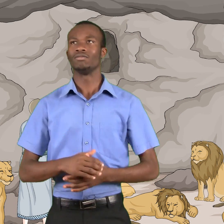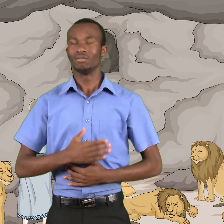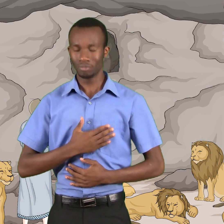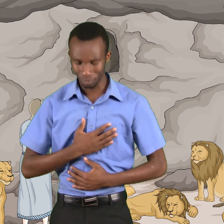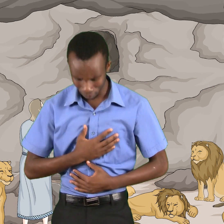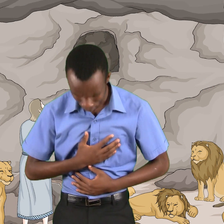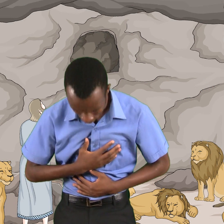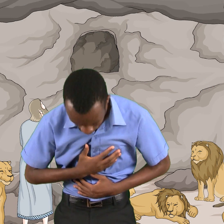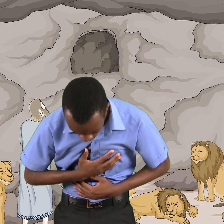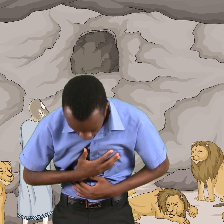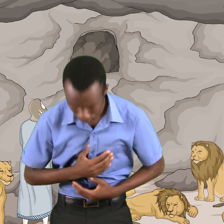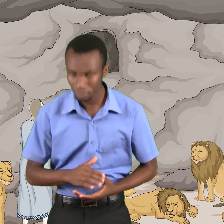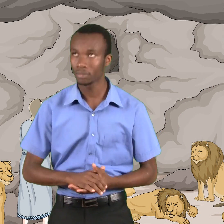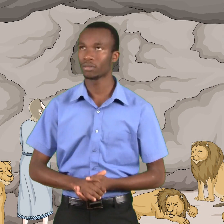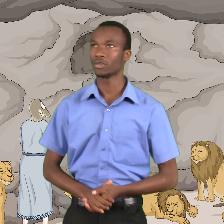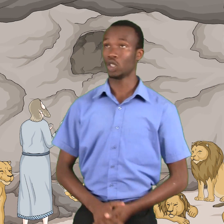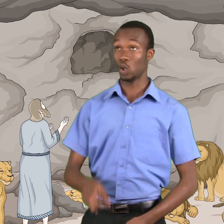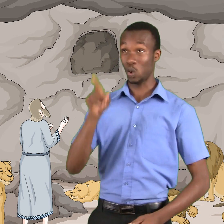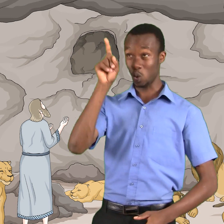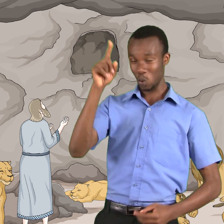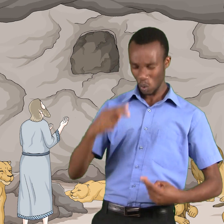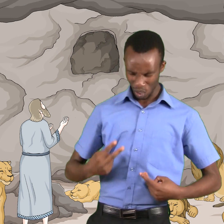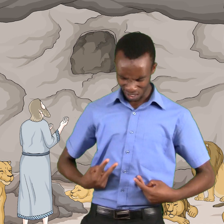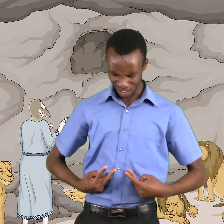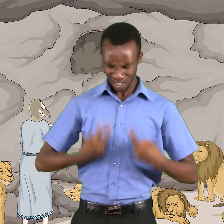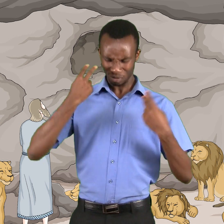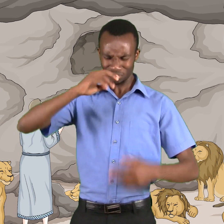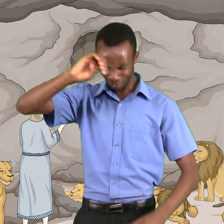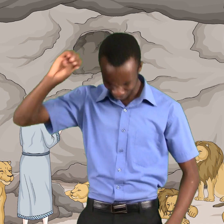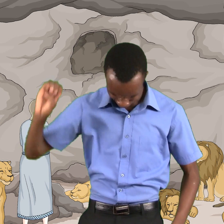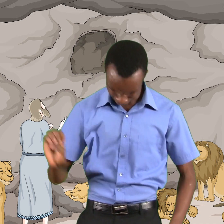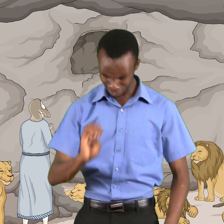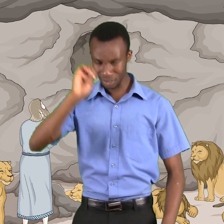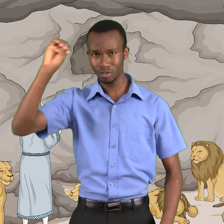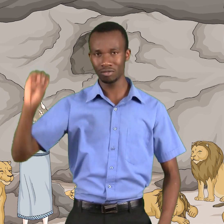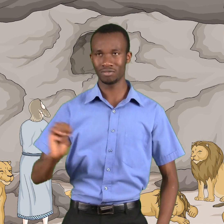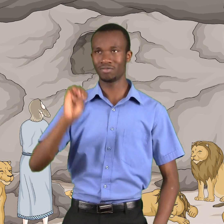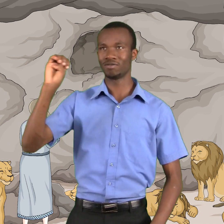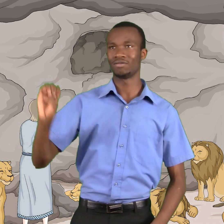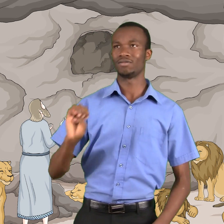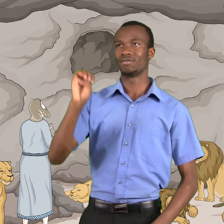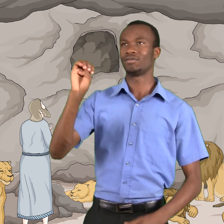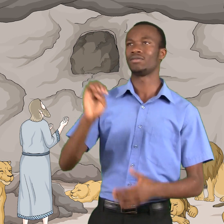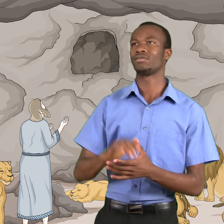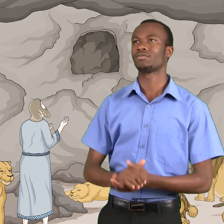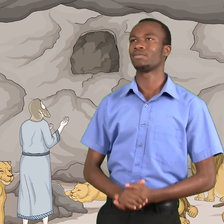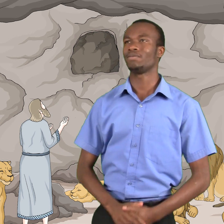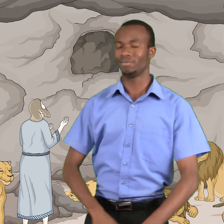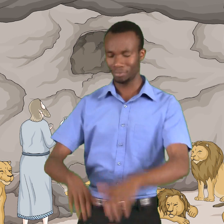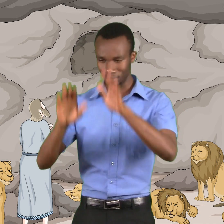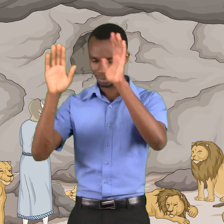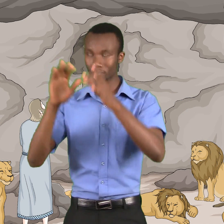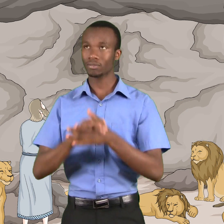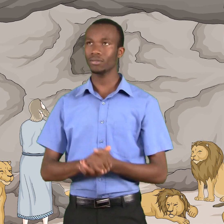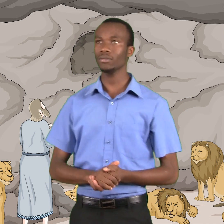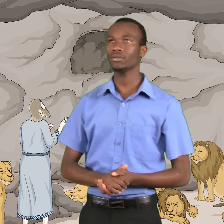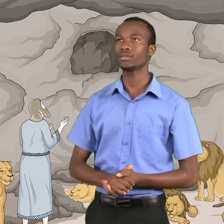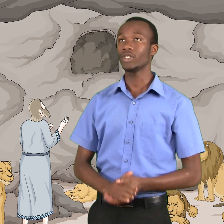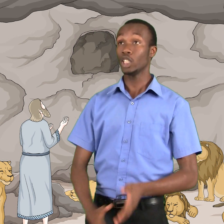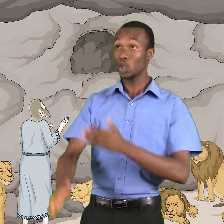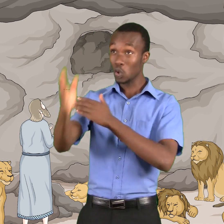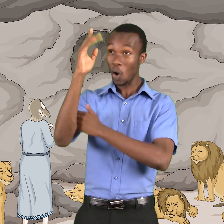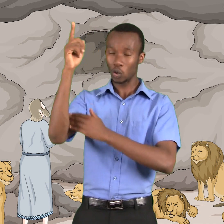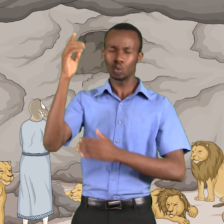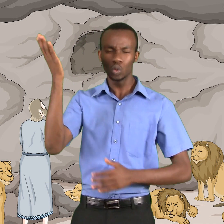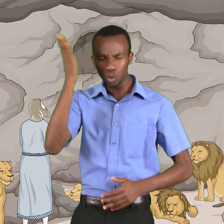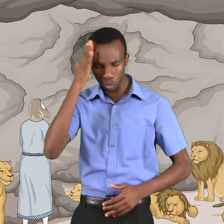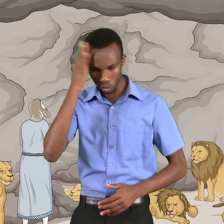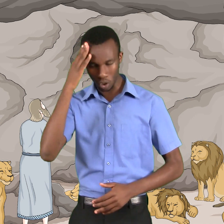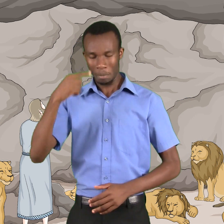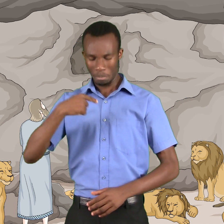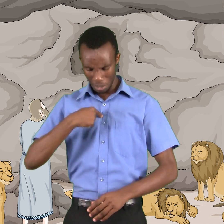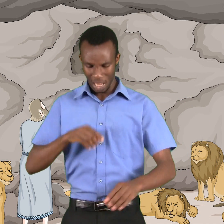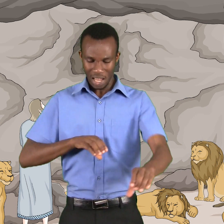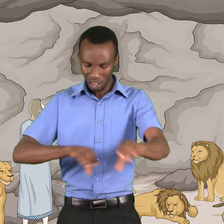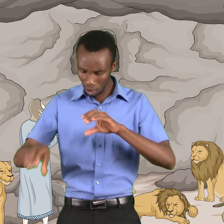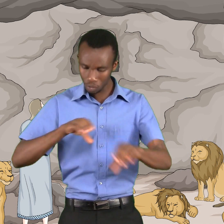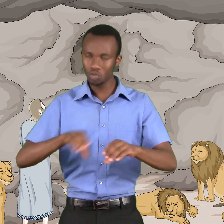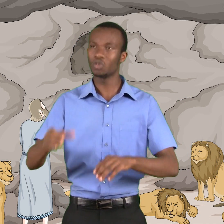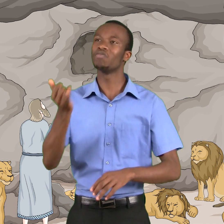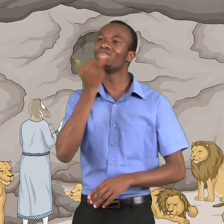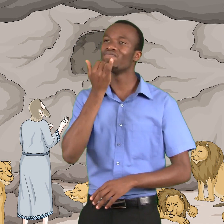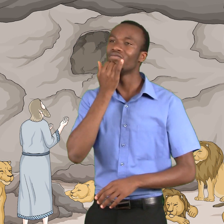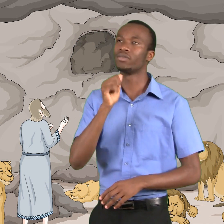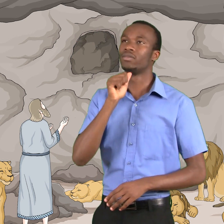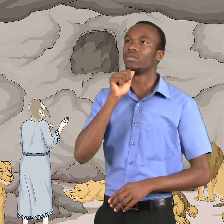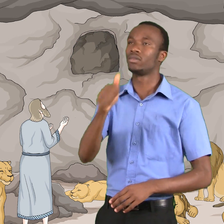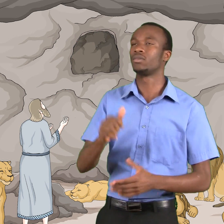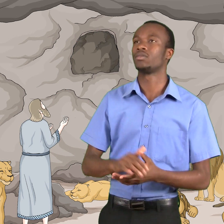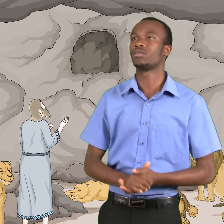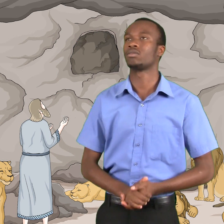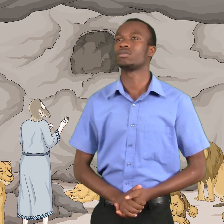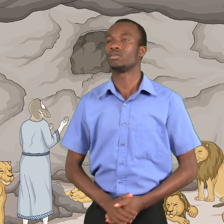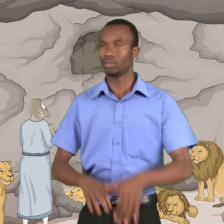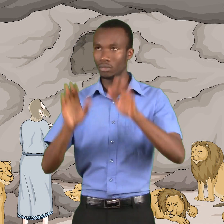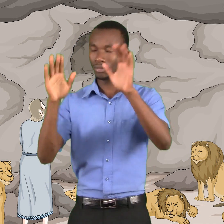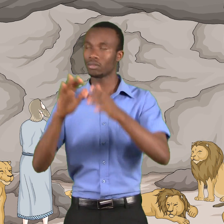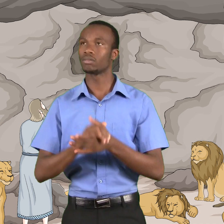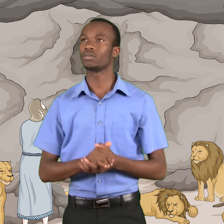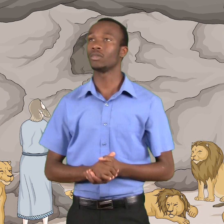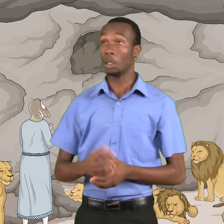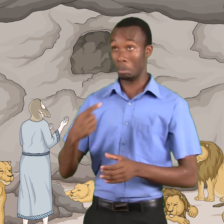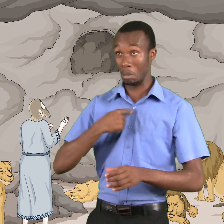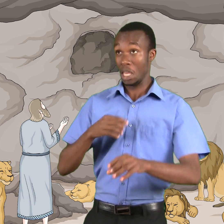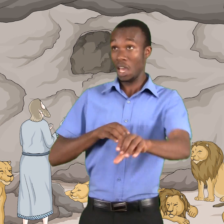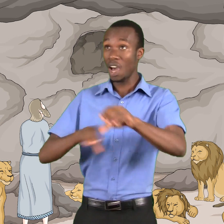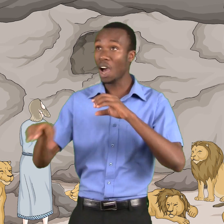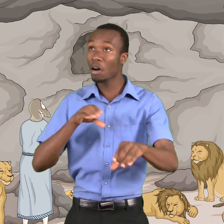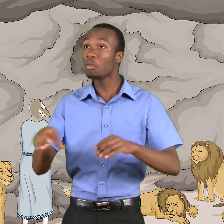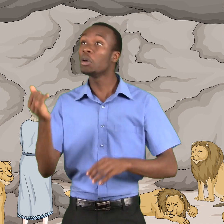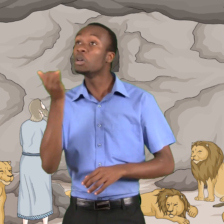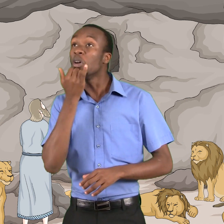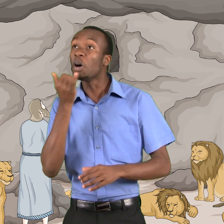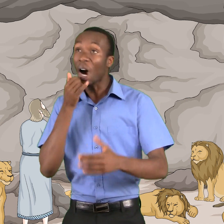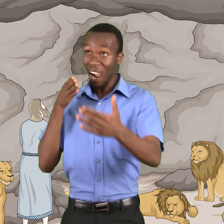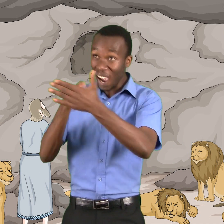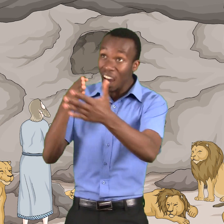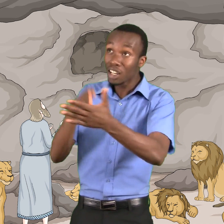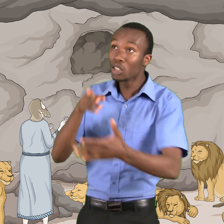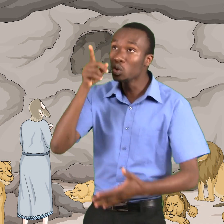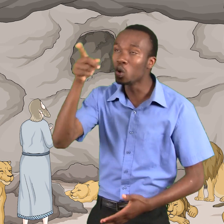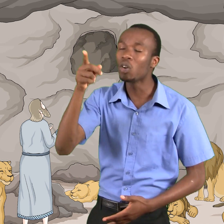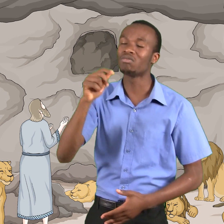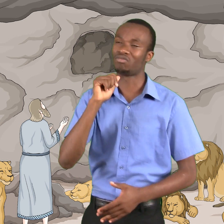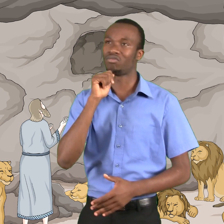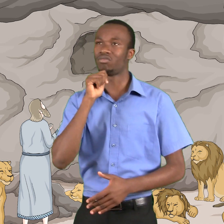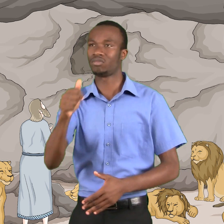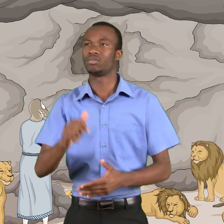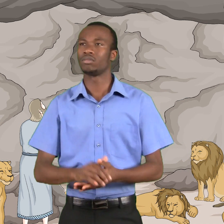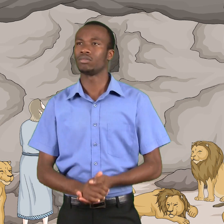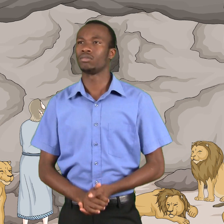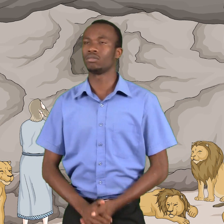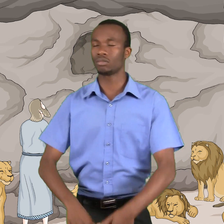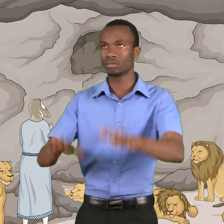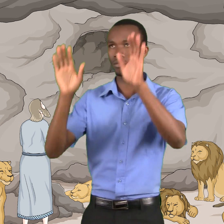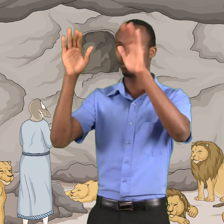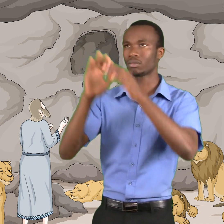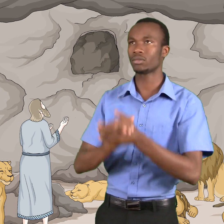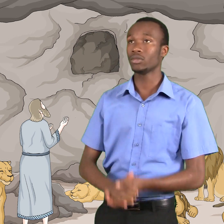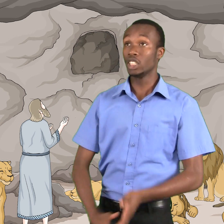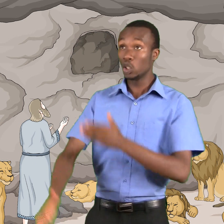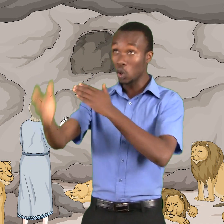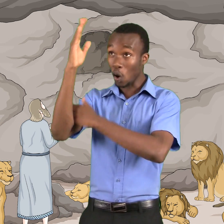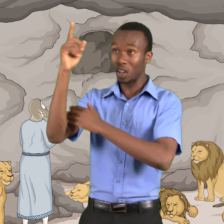My God sent His angel and shut the mouths of the lions.